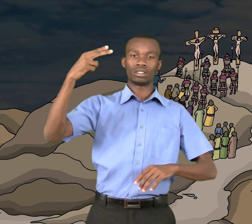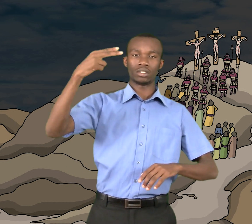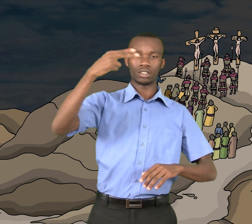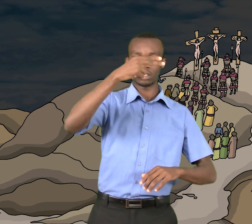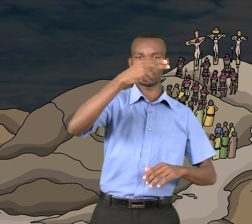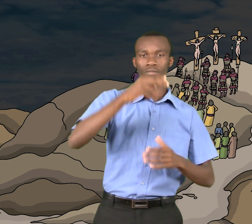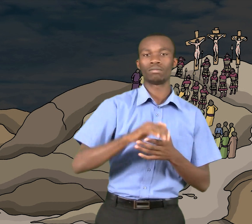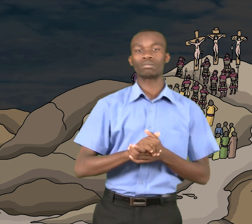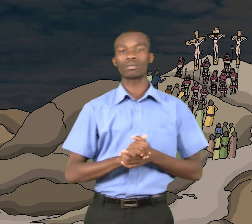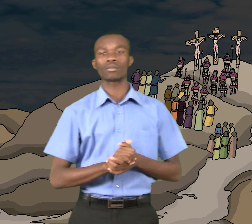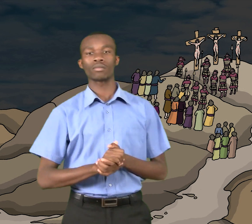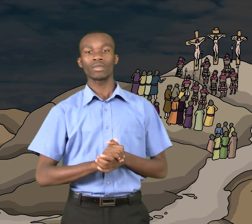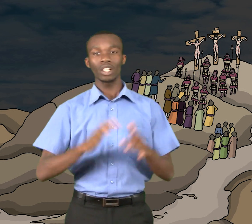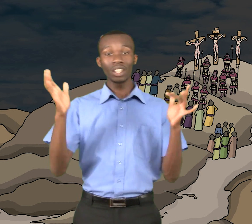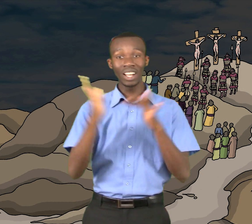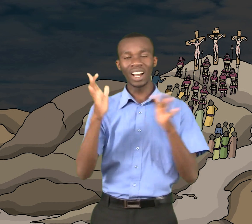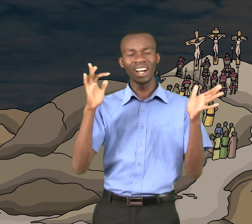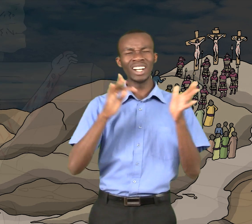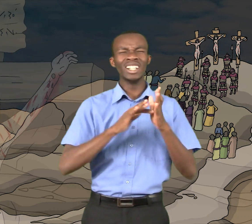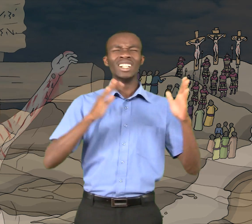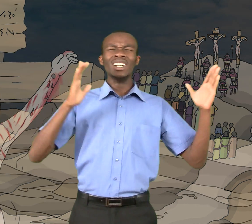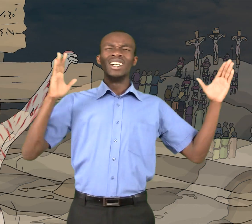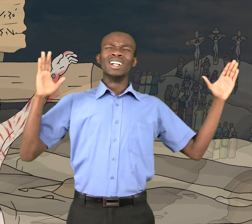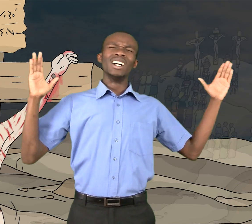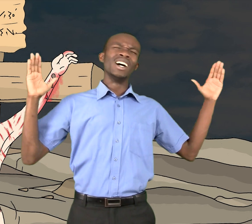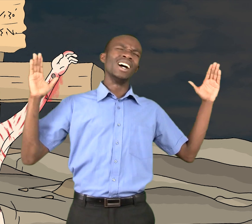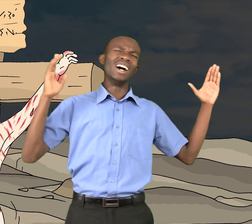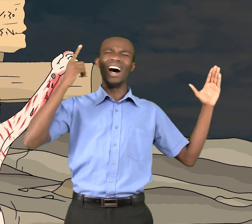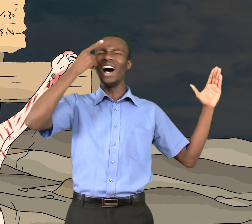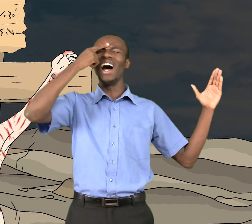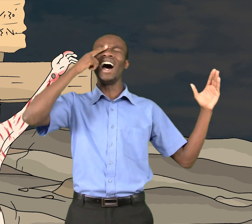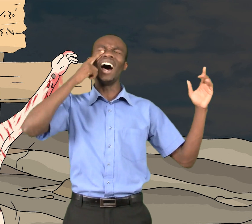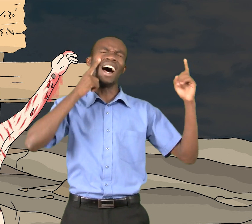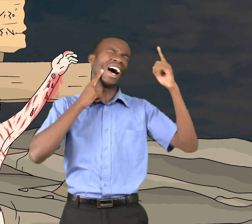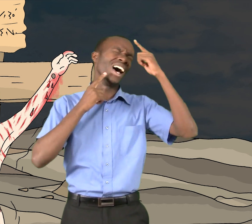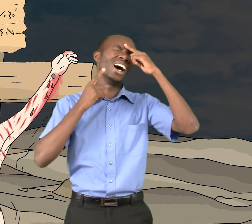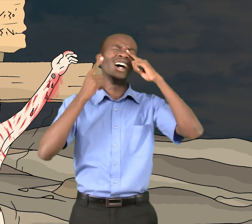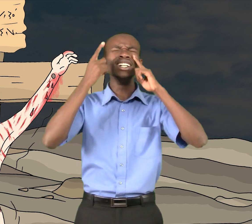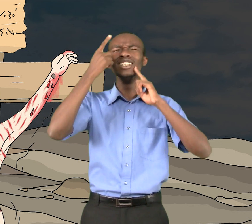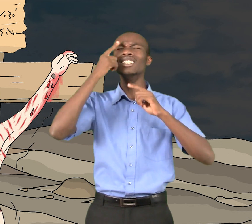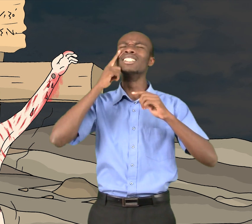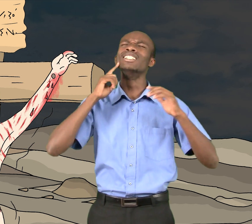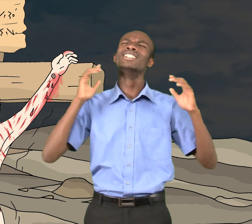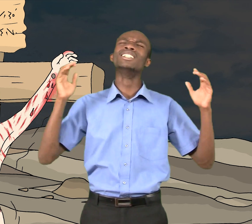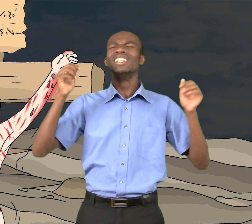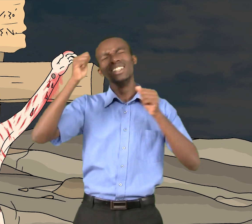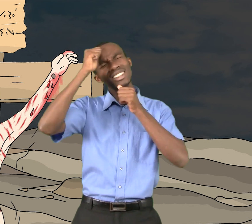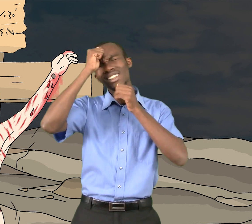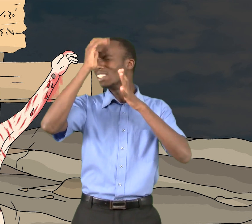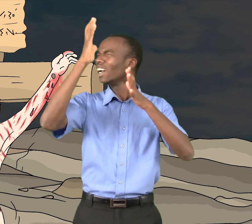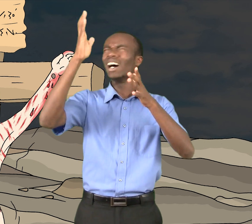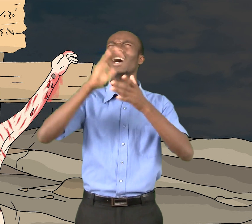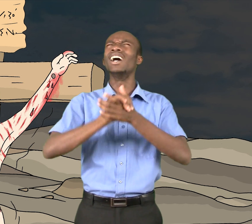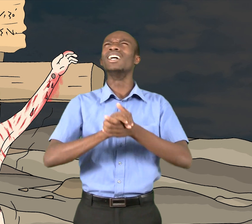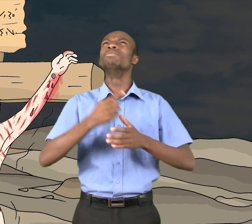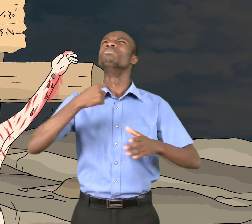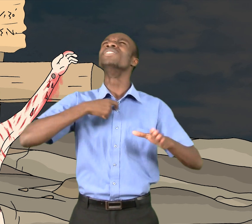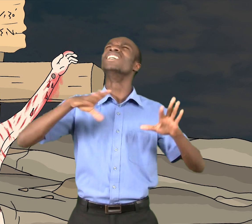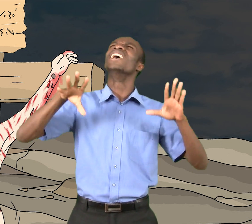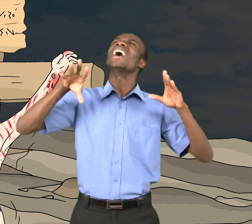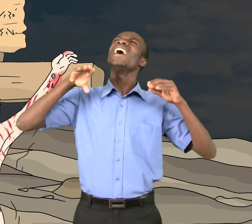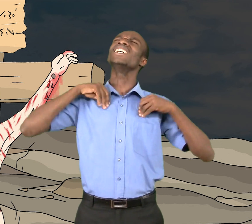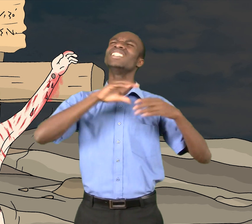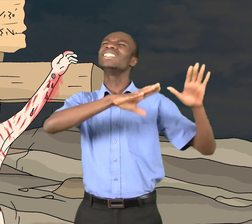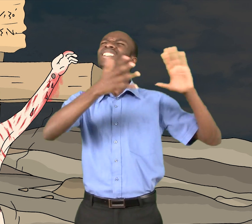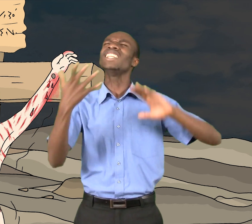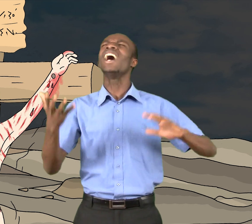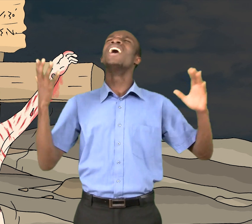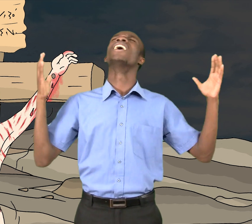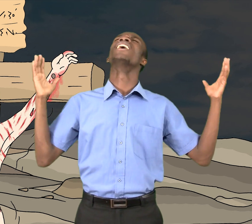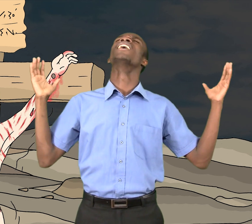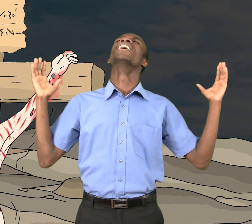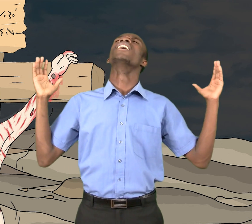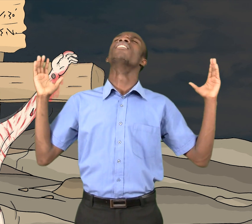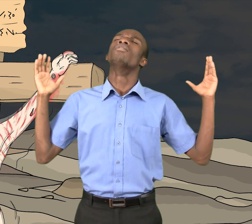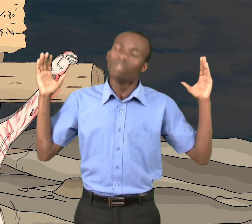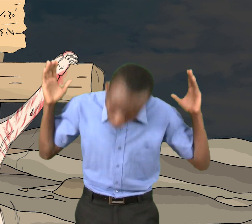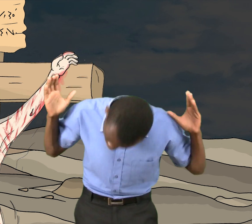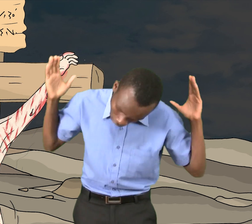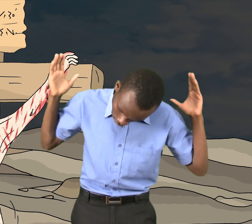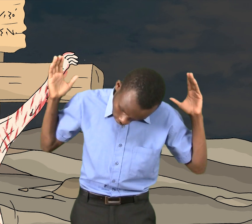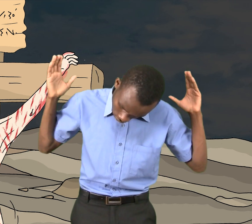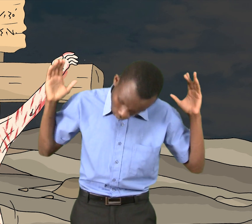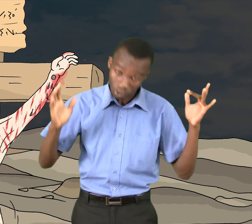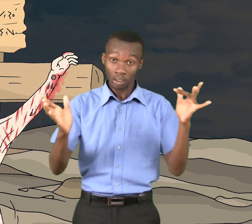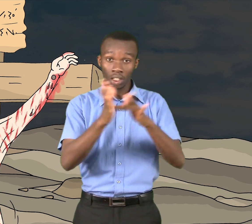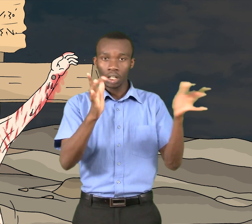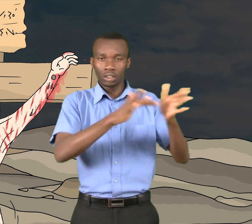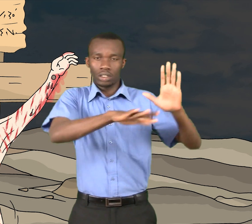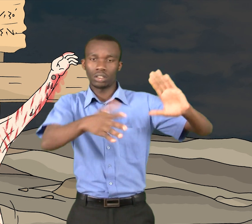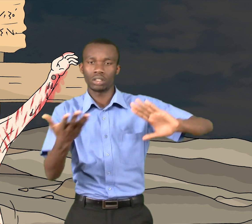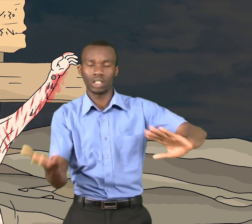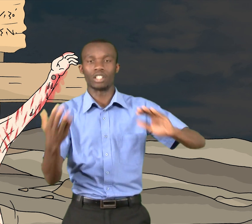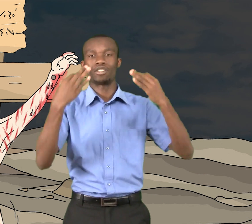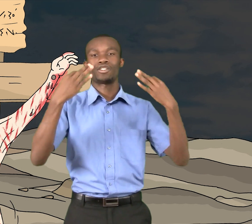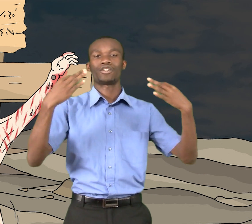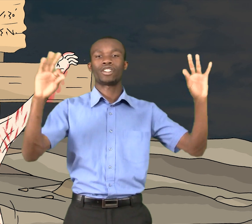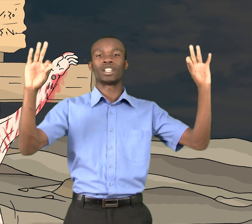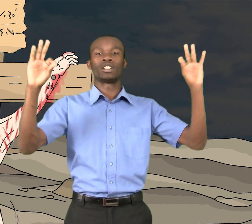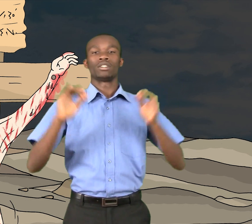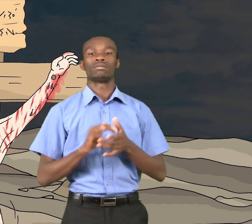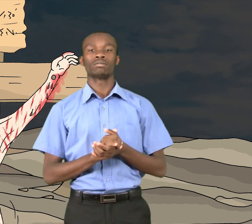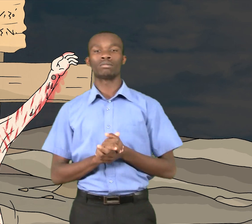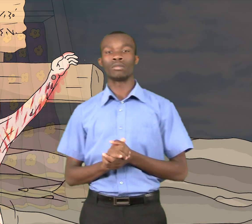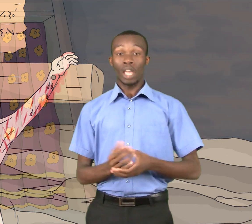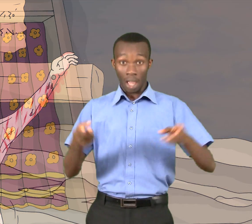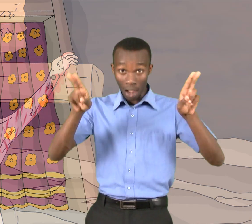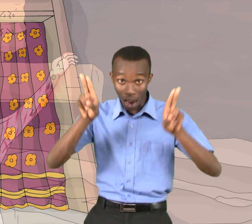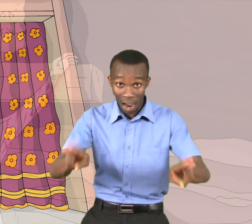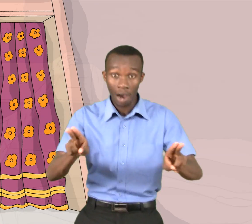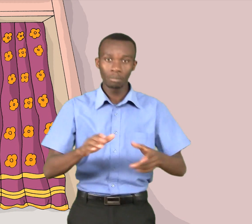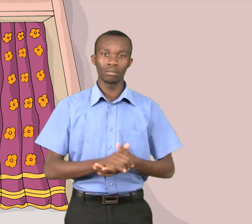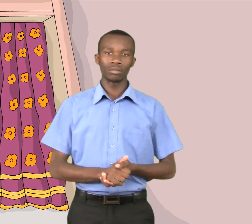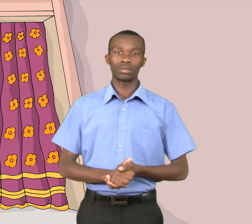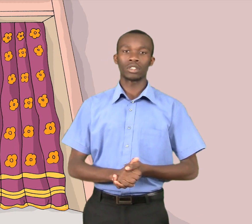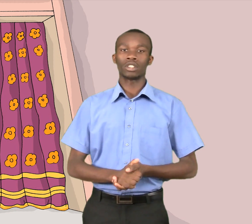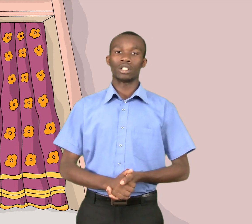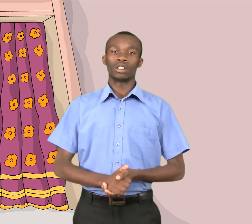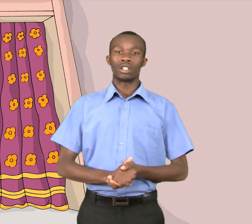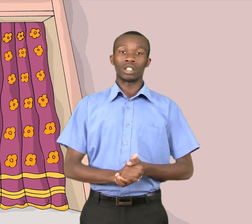When Jesus had cried out again in a loud voice, He yielded up His spirit.